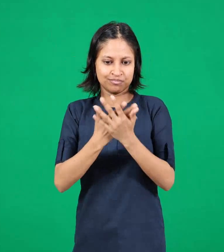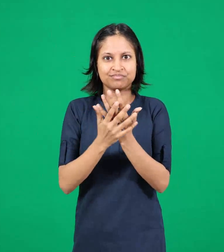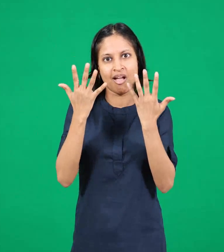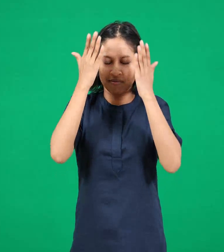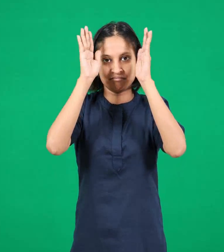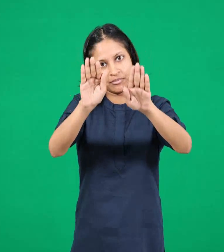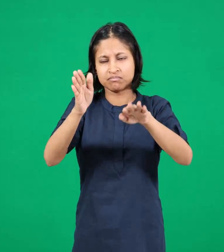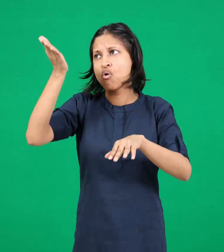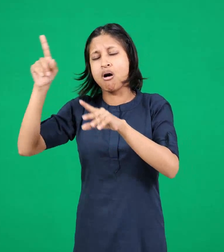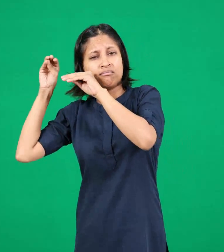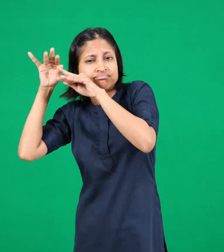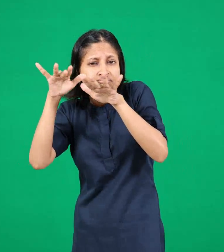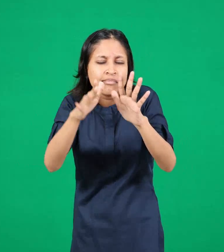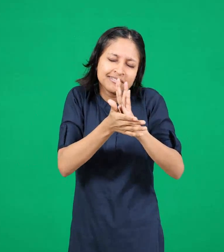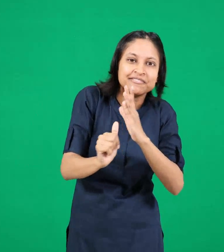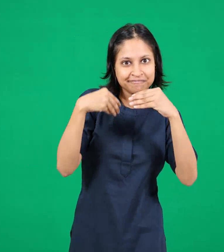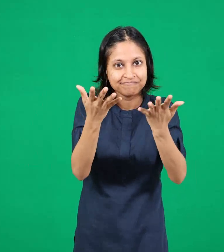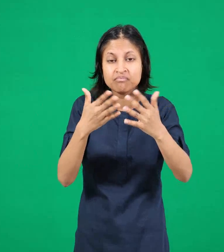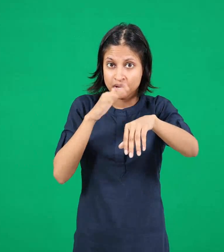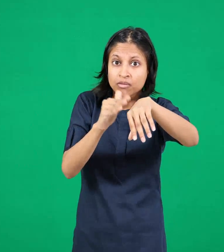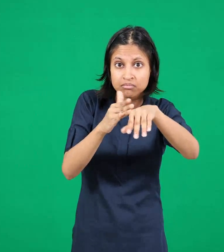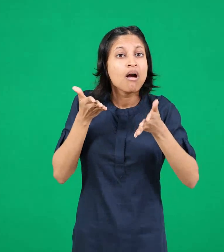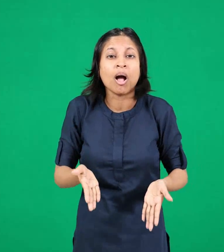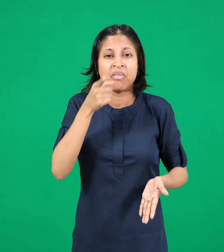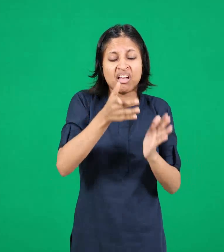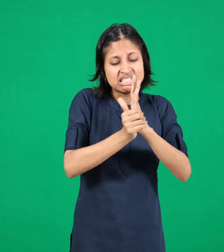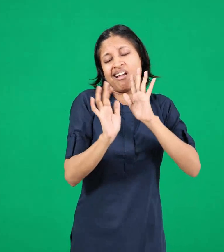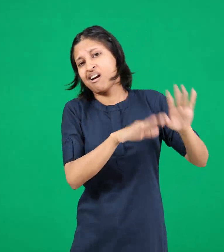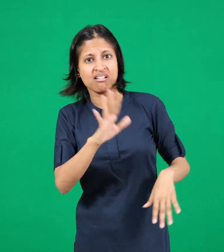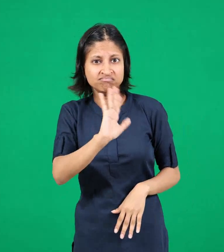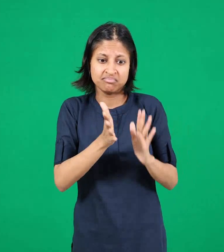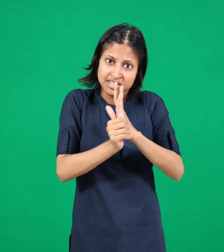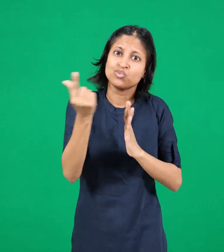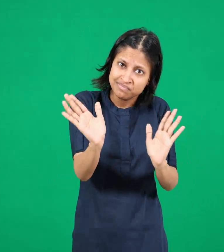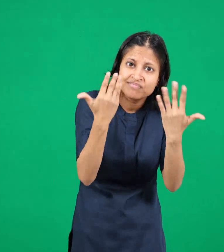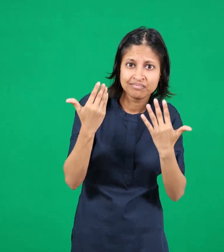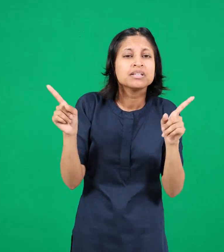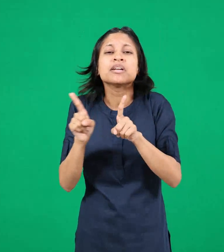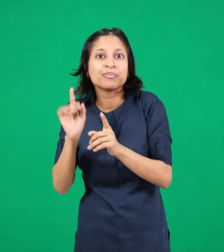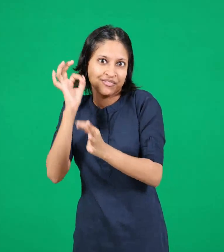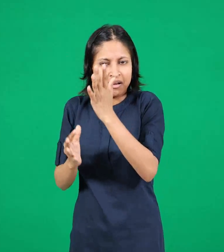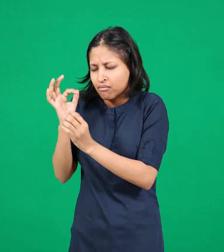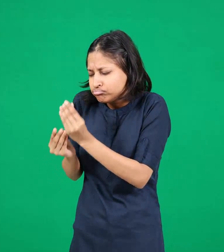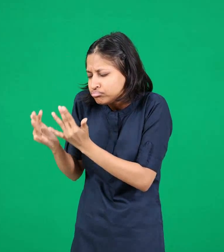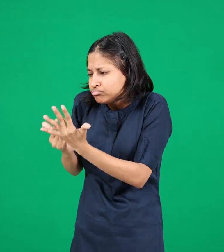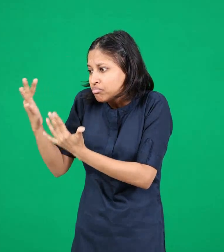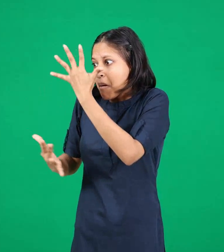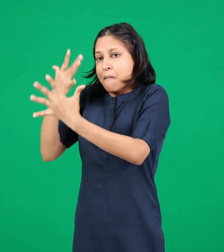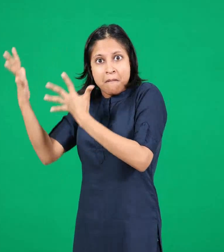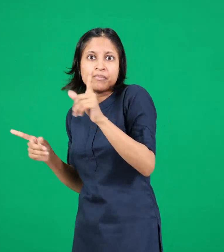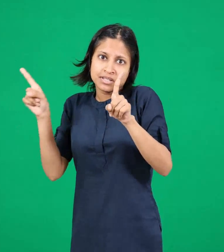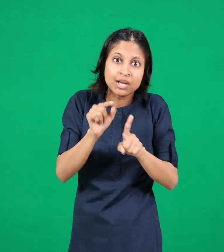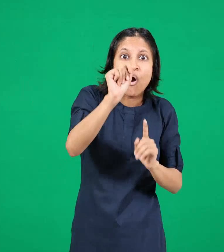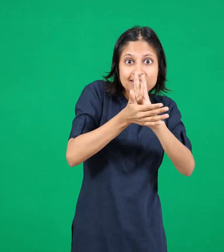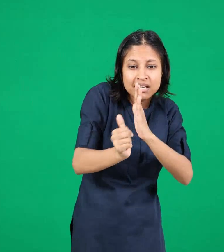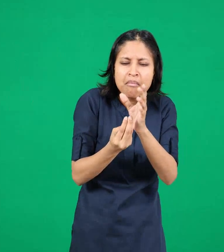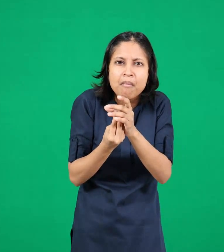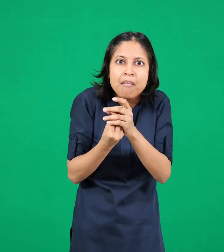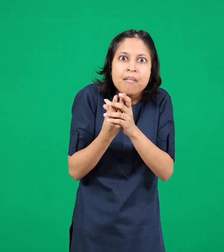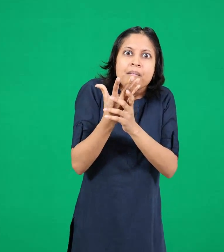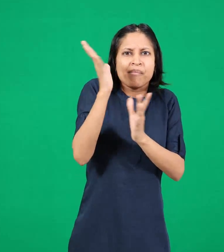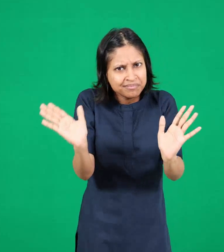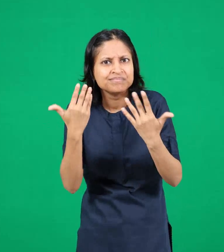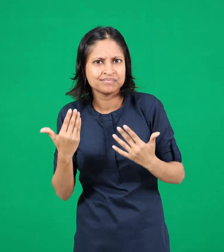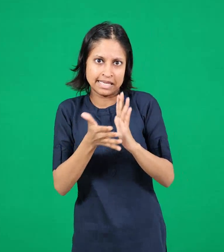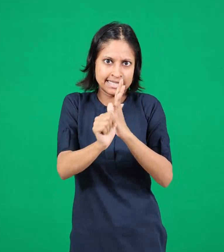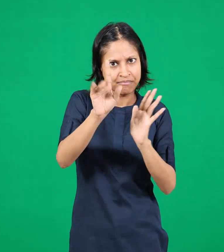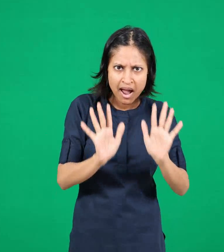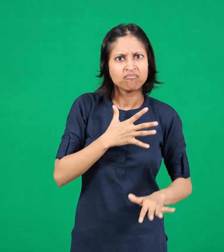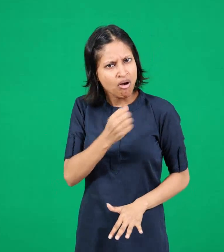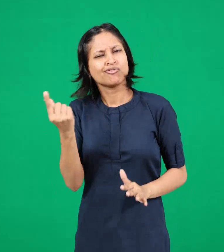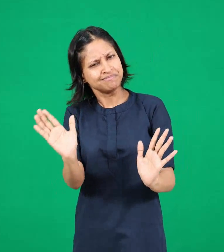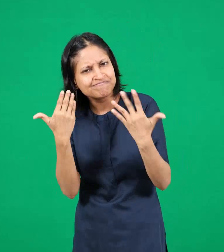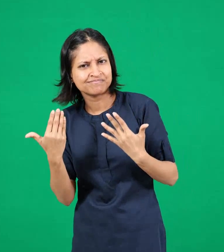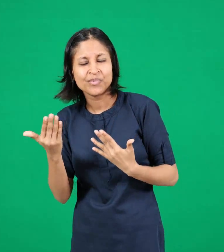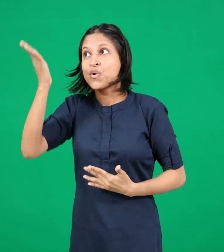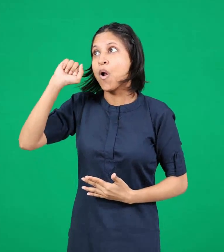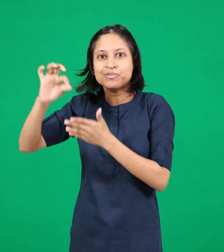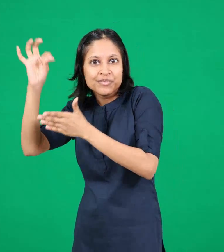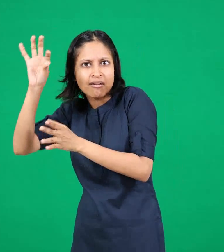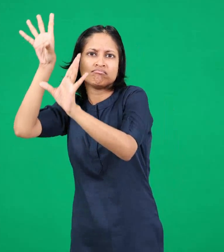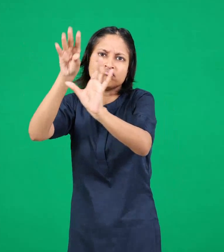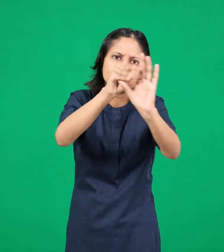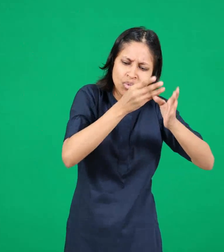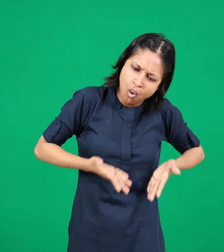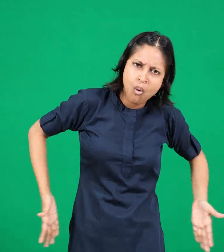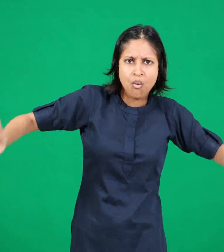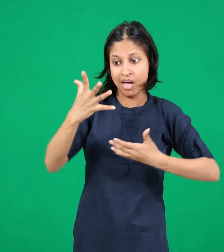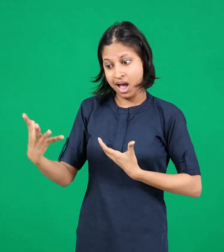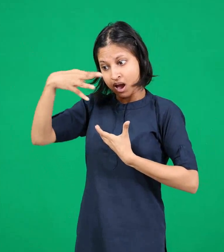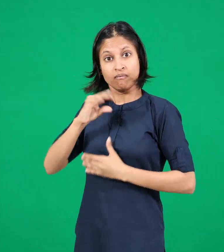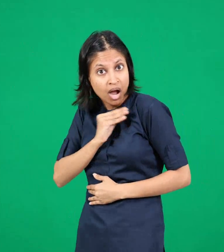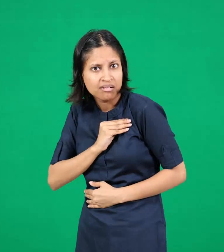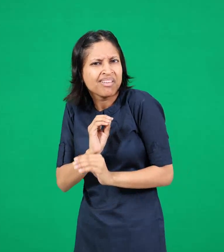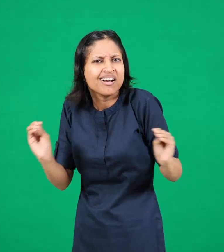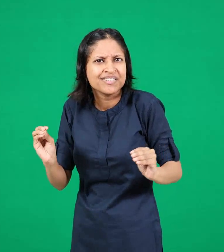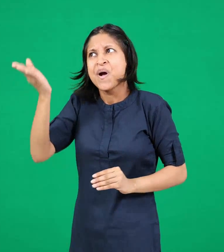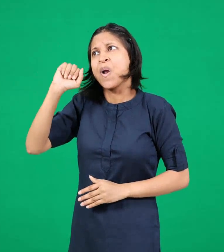For this reason I remind you to fan into flame the gift of God, which is in you through the laying on of my hands.